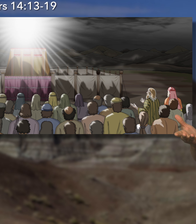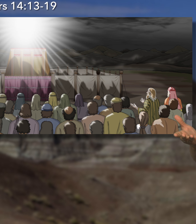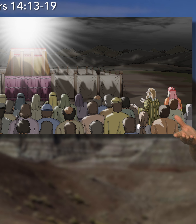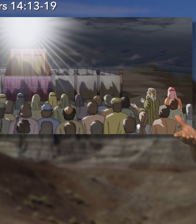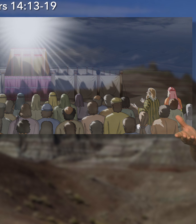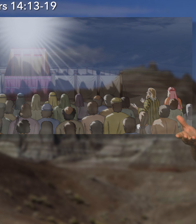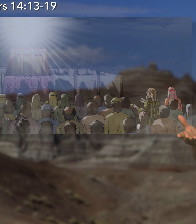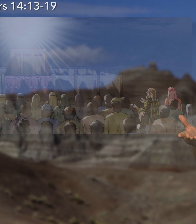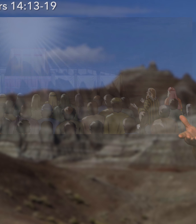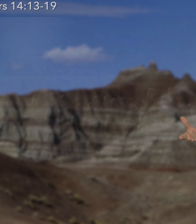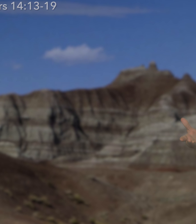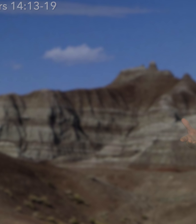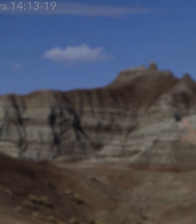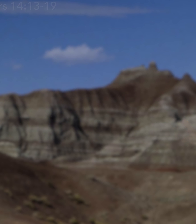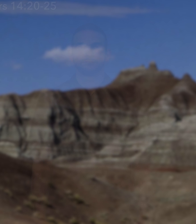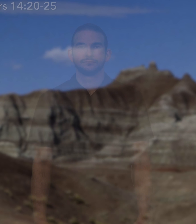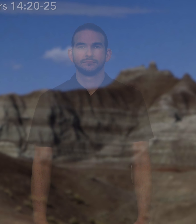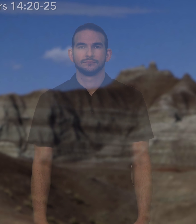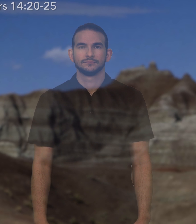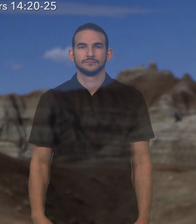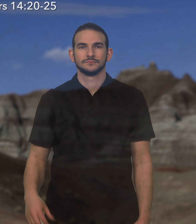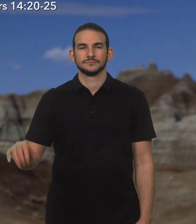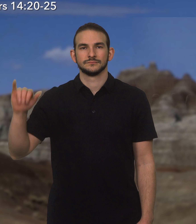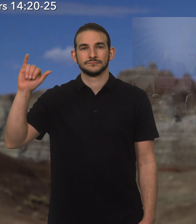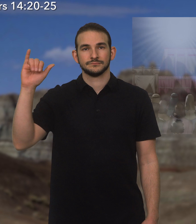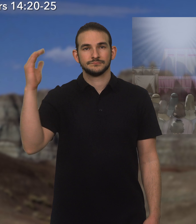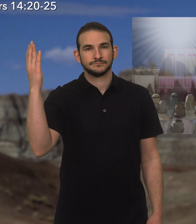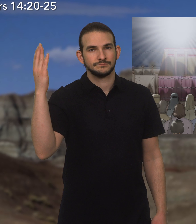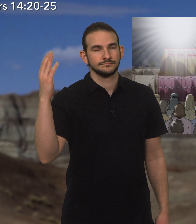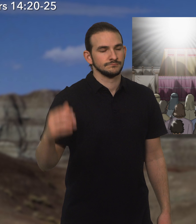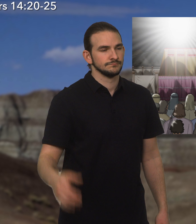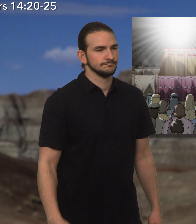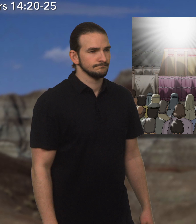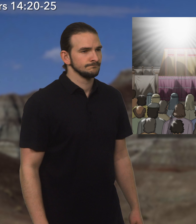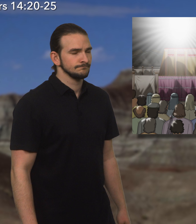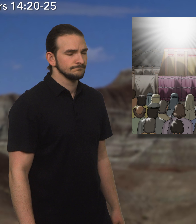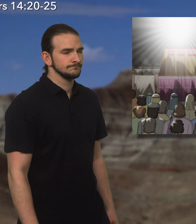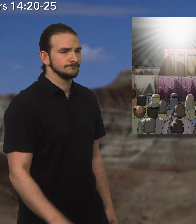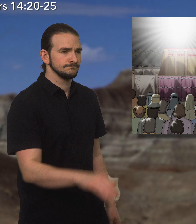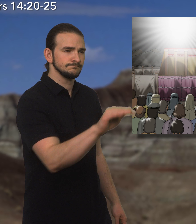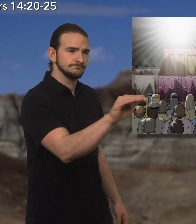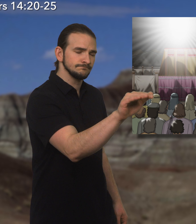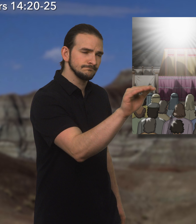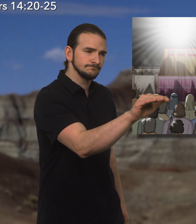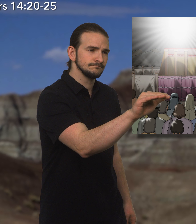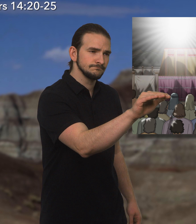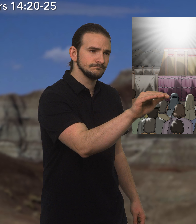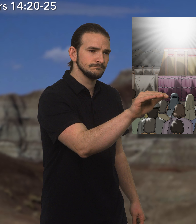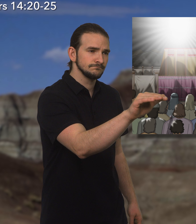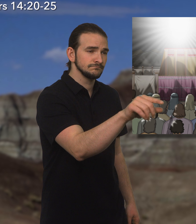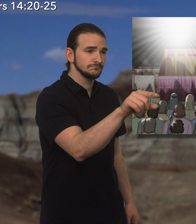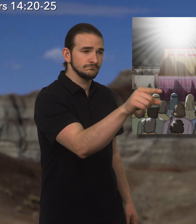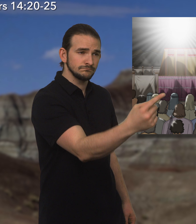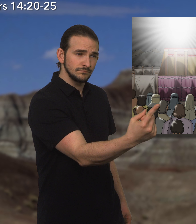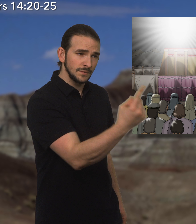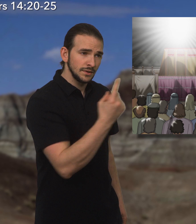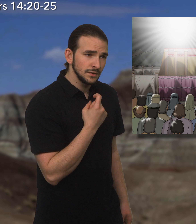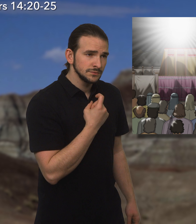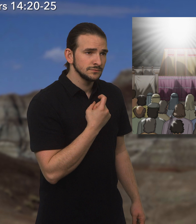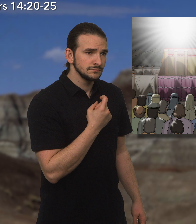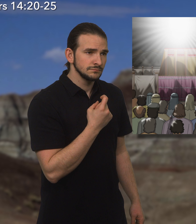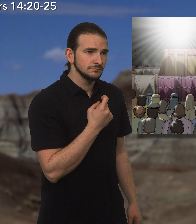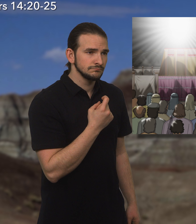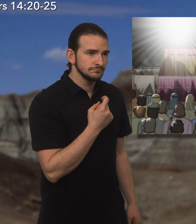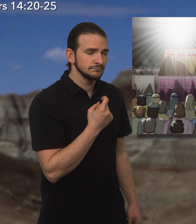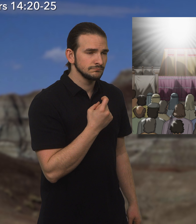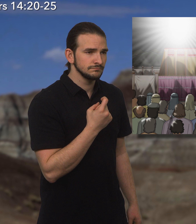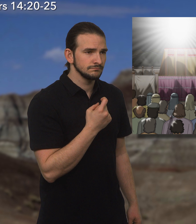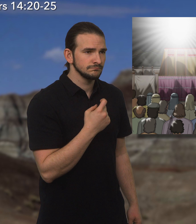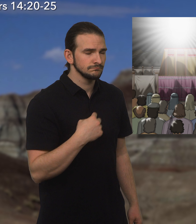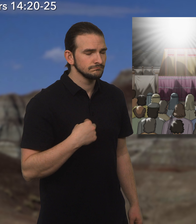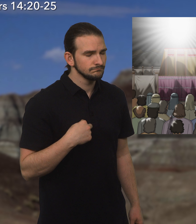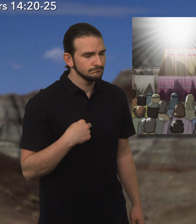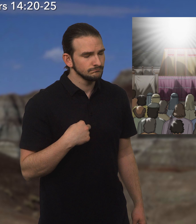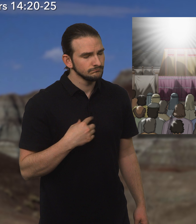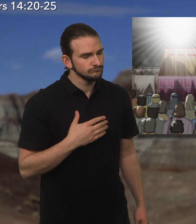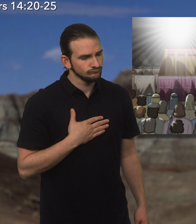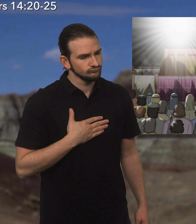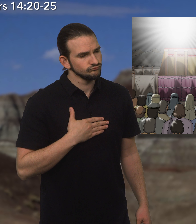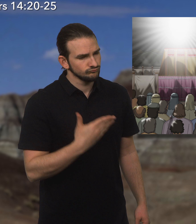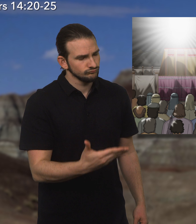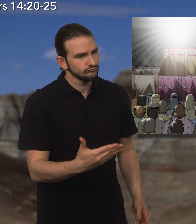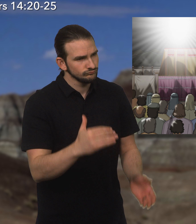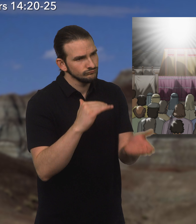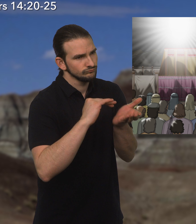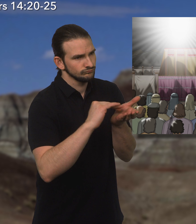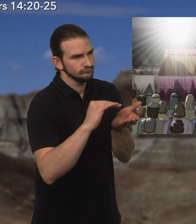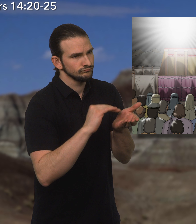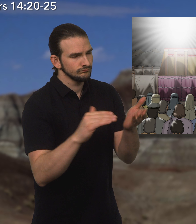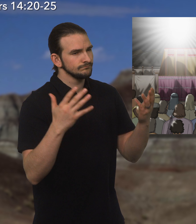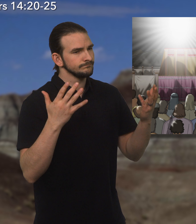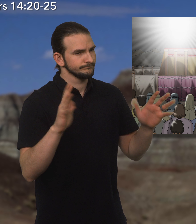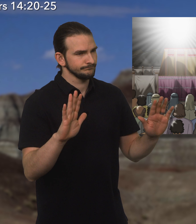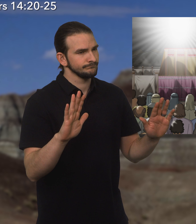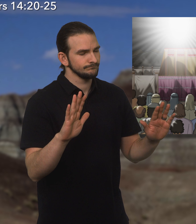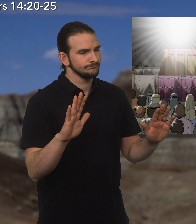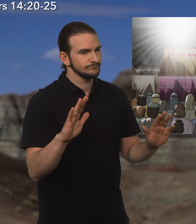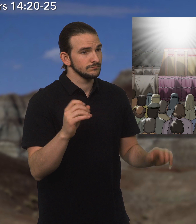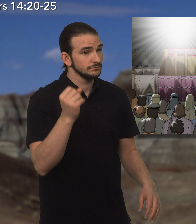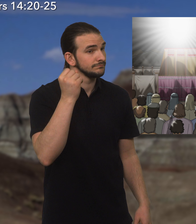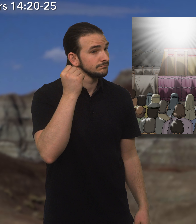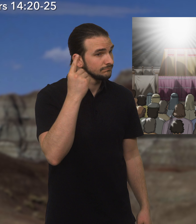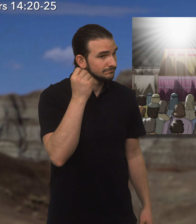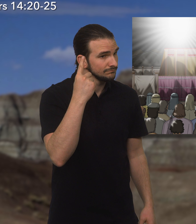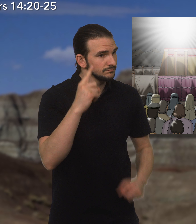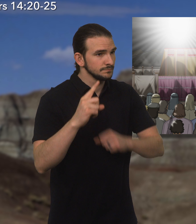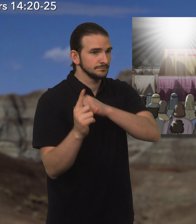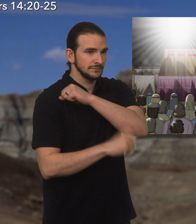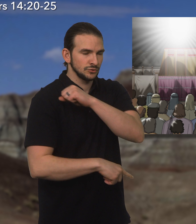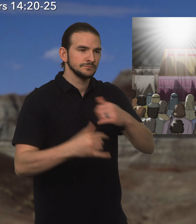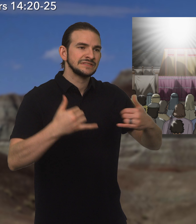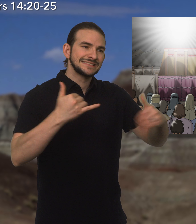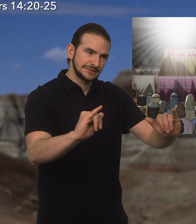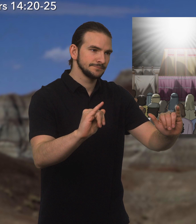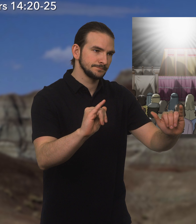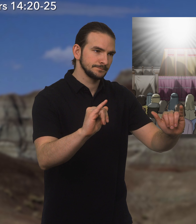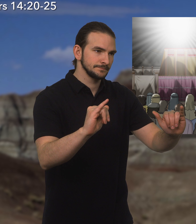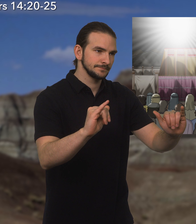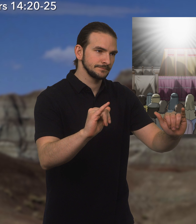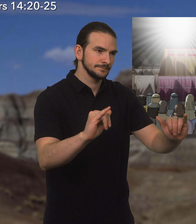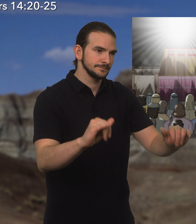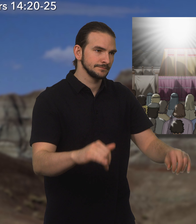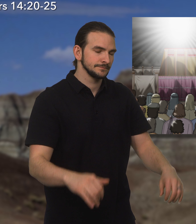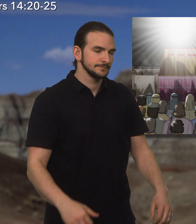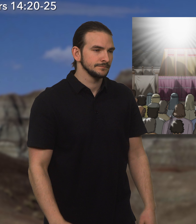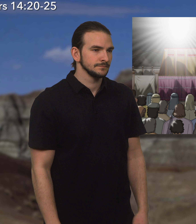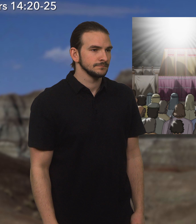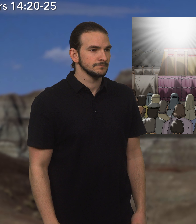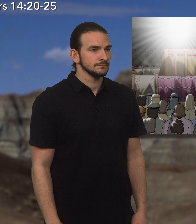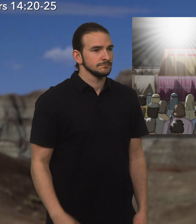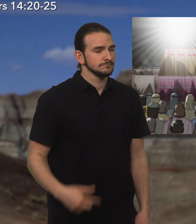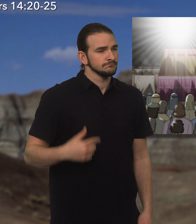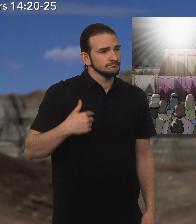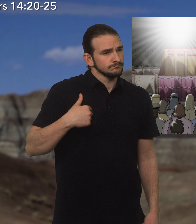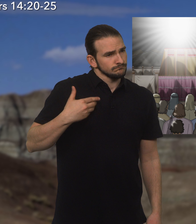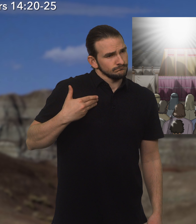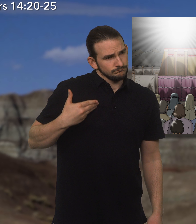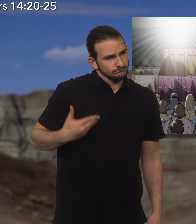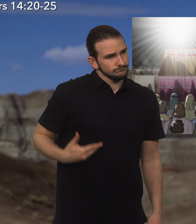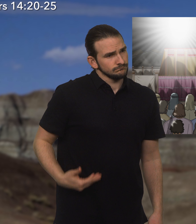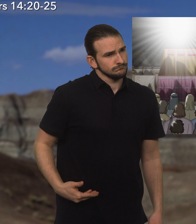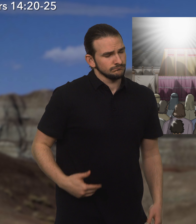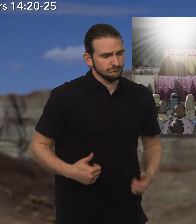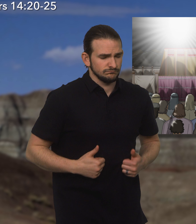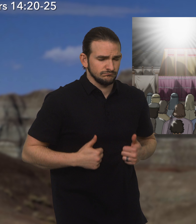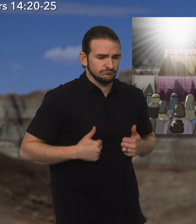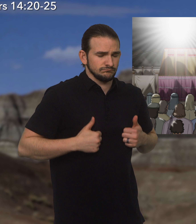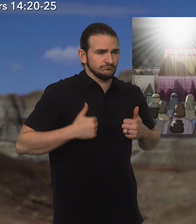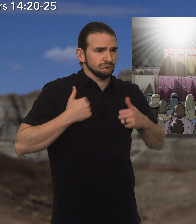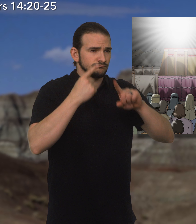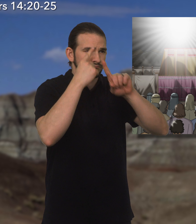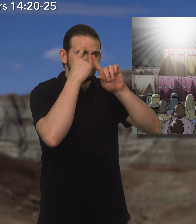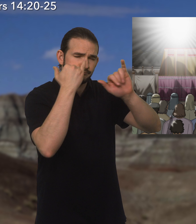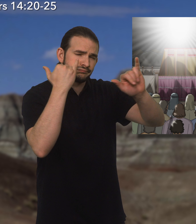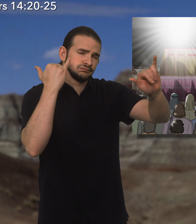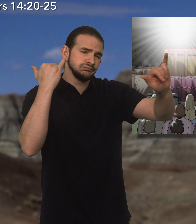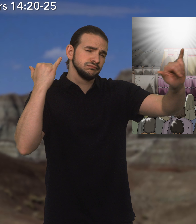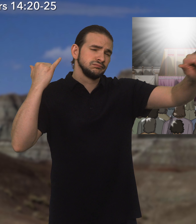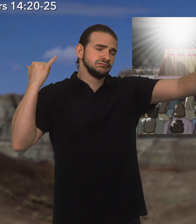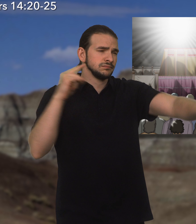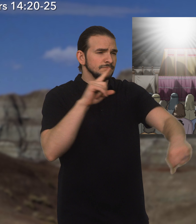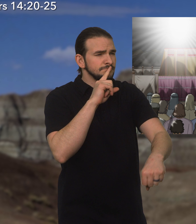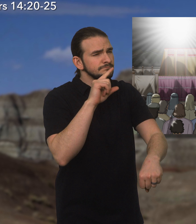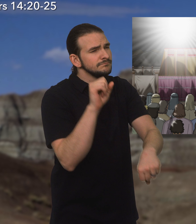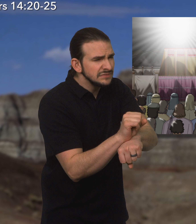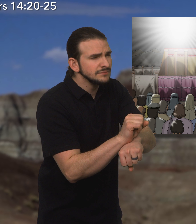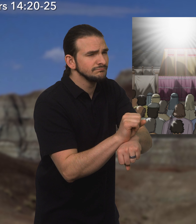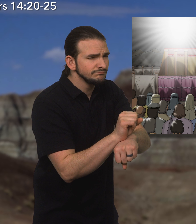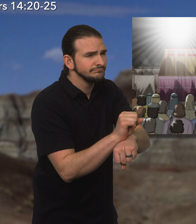“I have pardoned them as you requested,” the LORD replied.